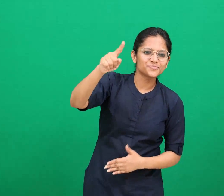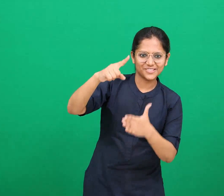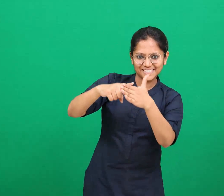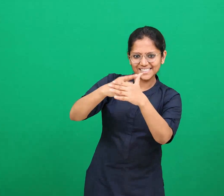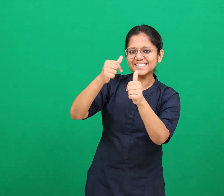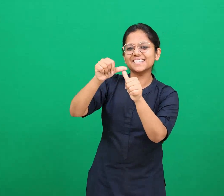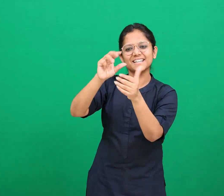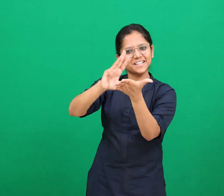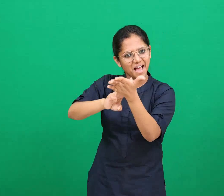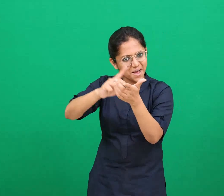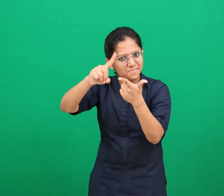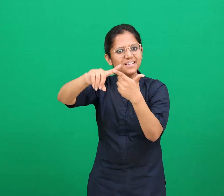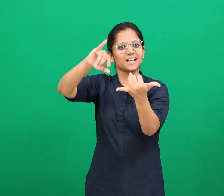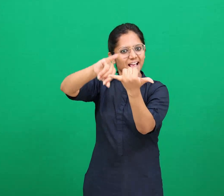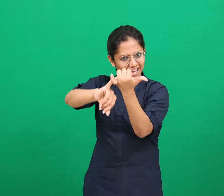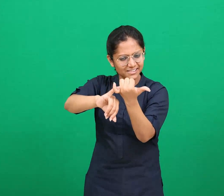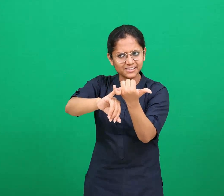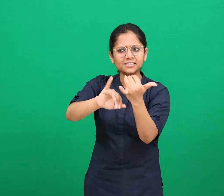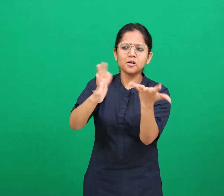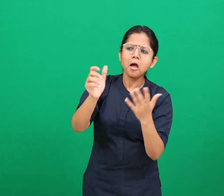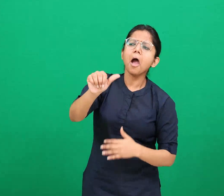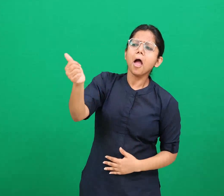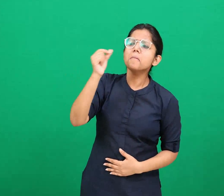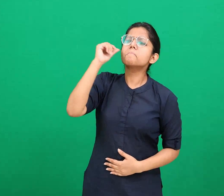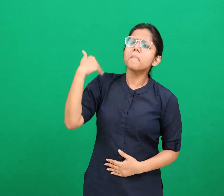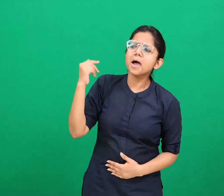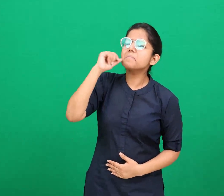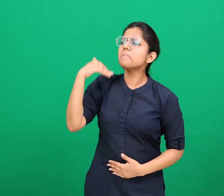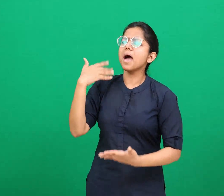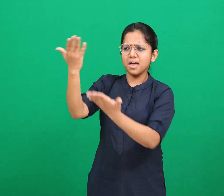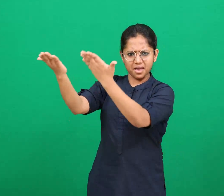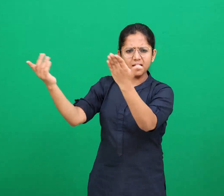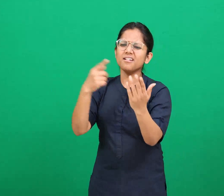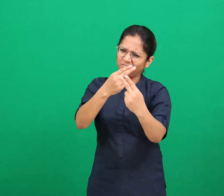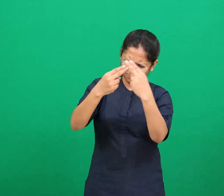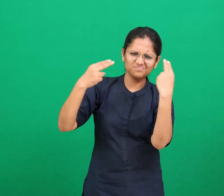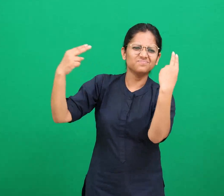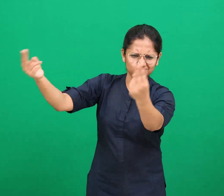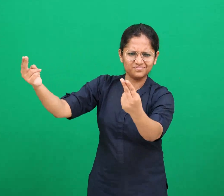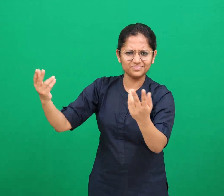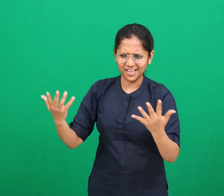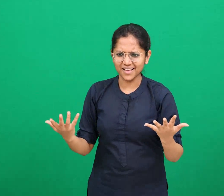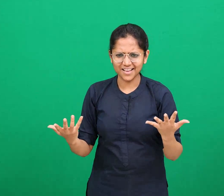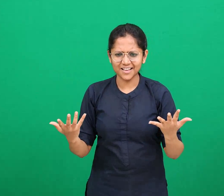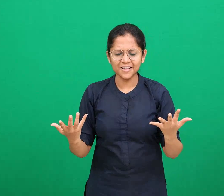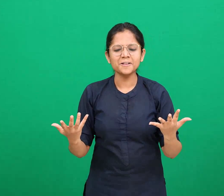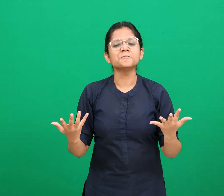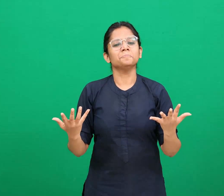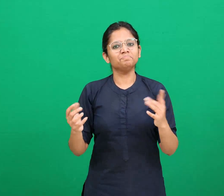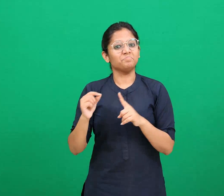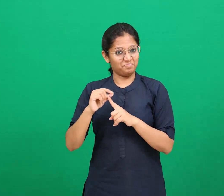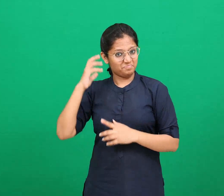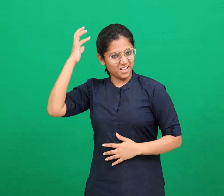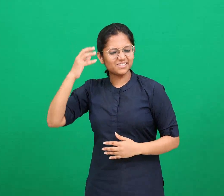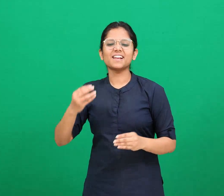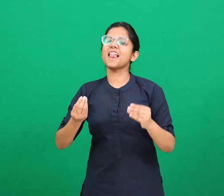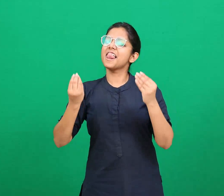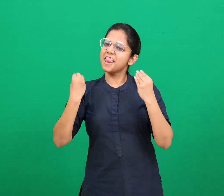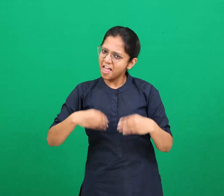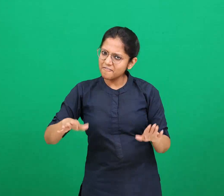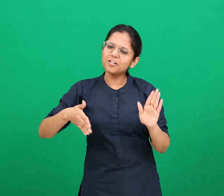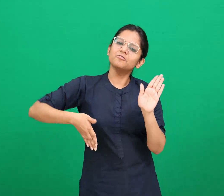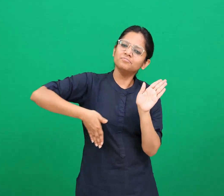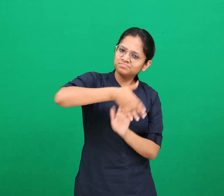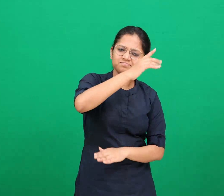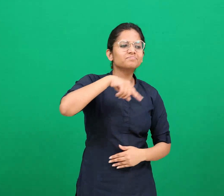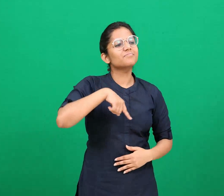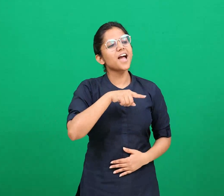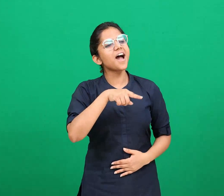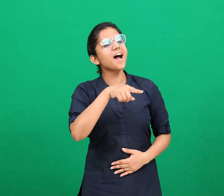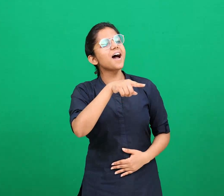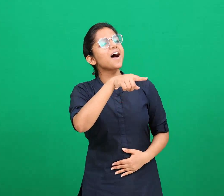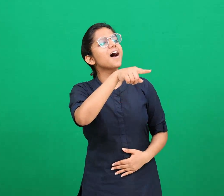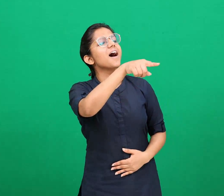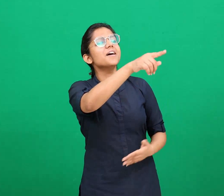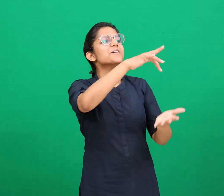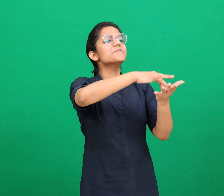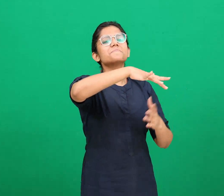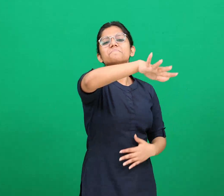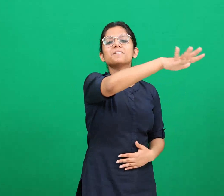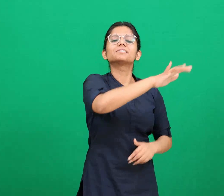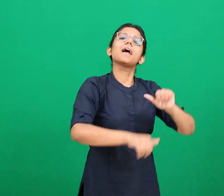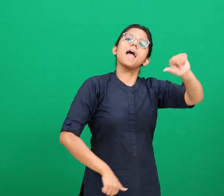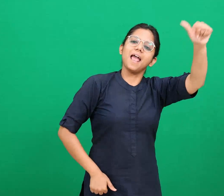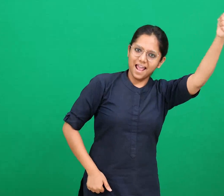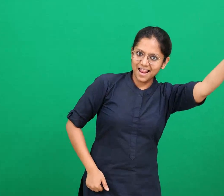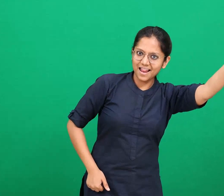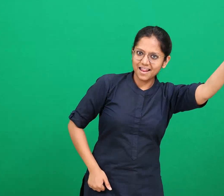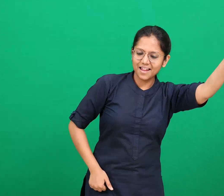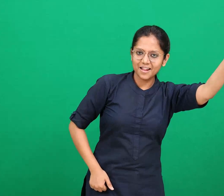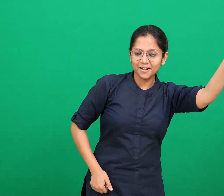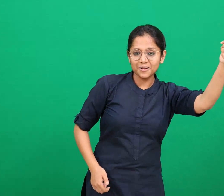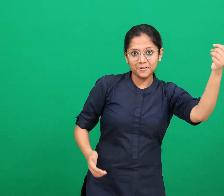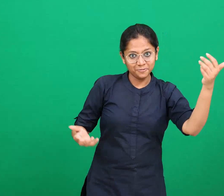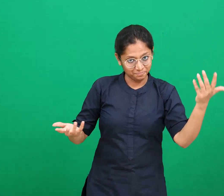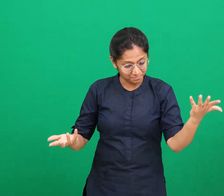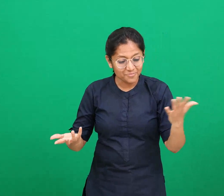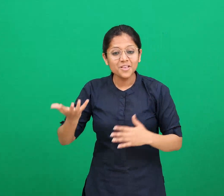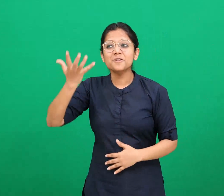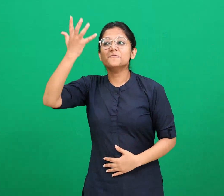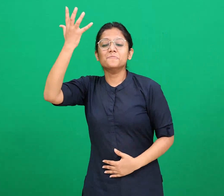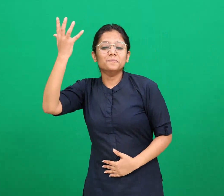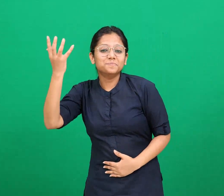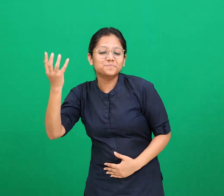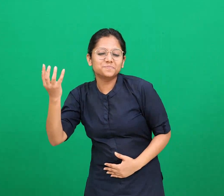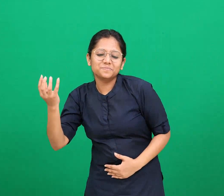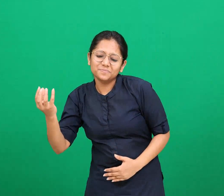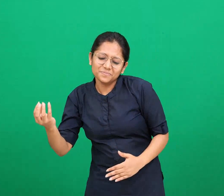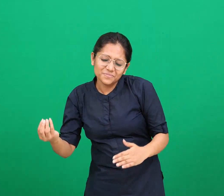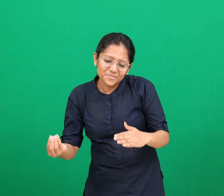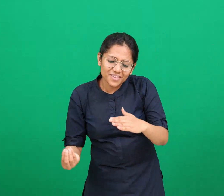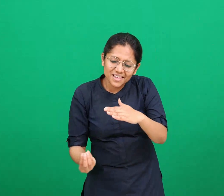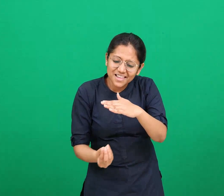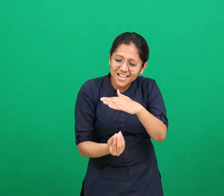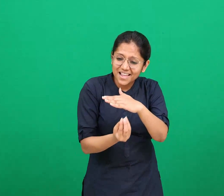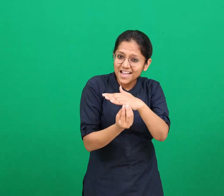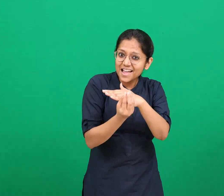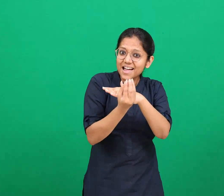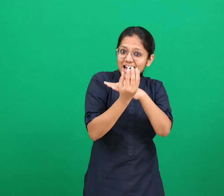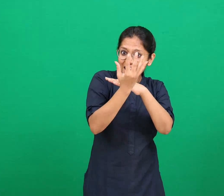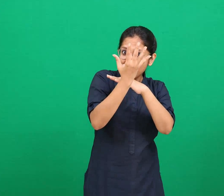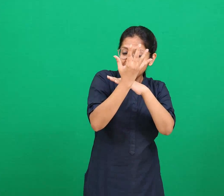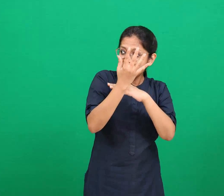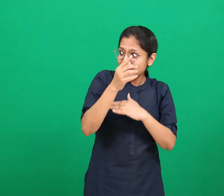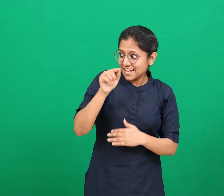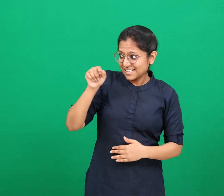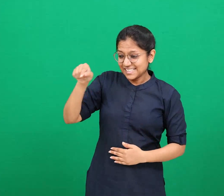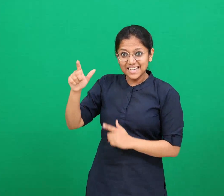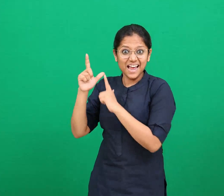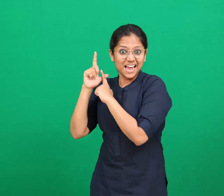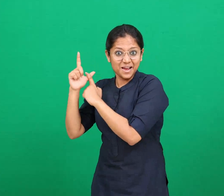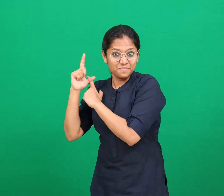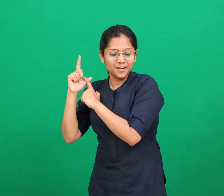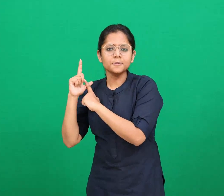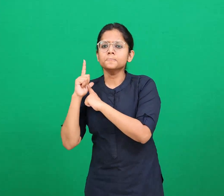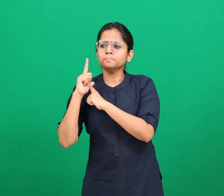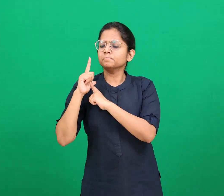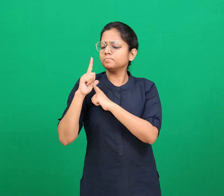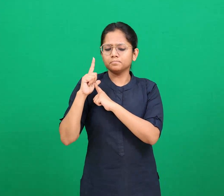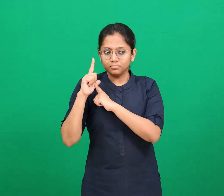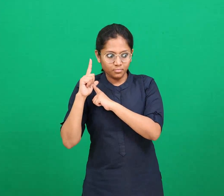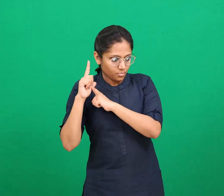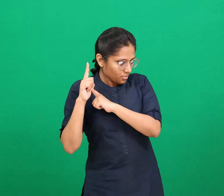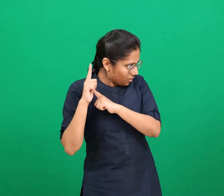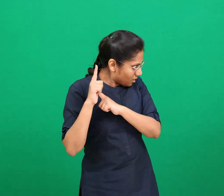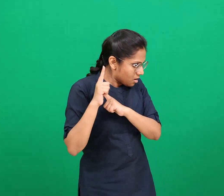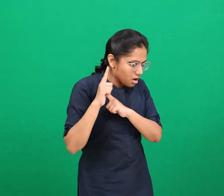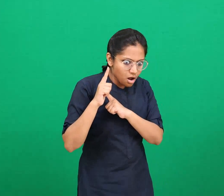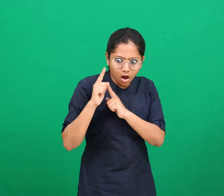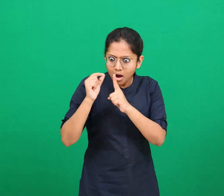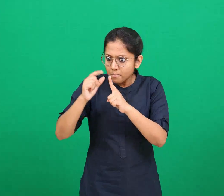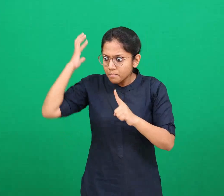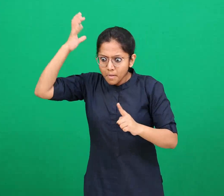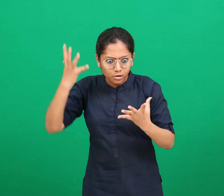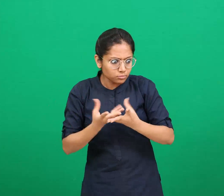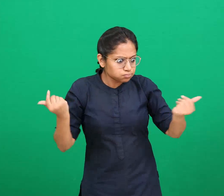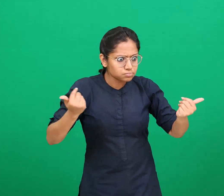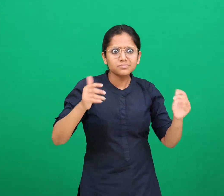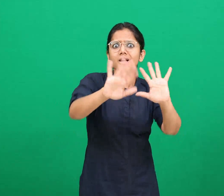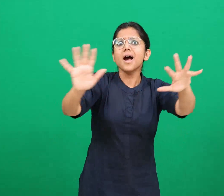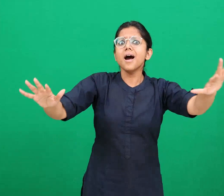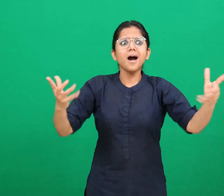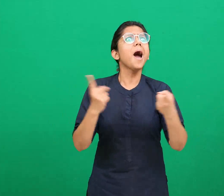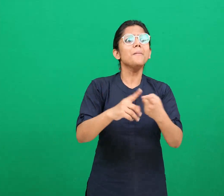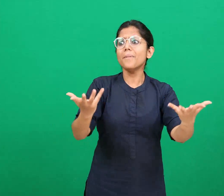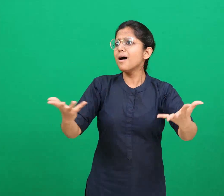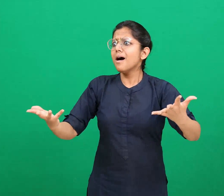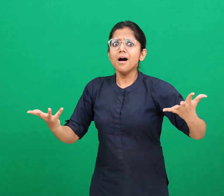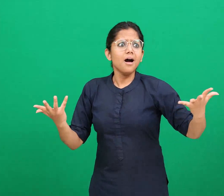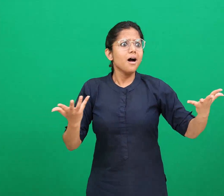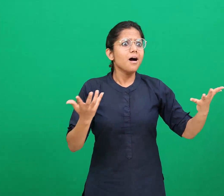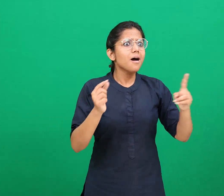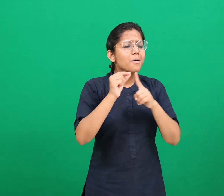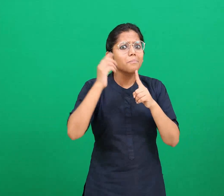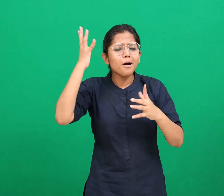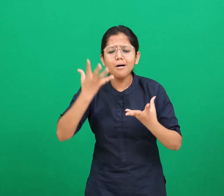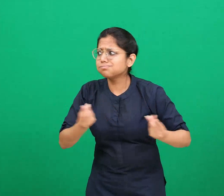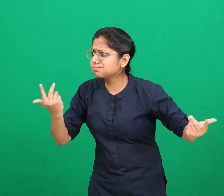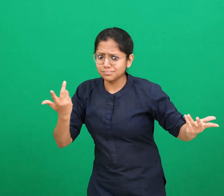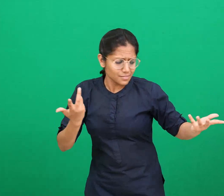"Send word to James and to the brothers," he said, and he left for another place.